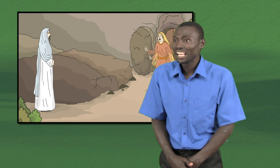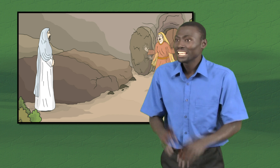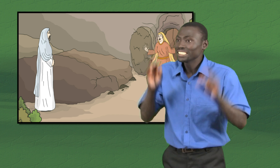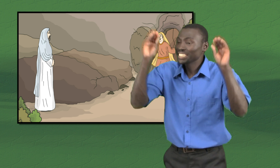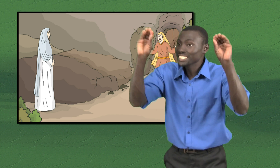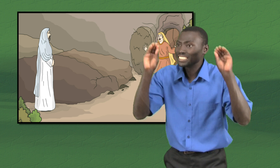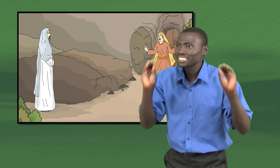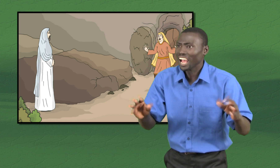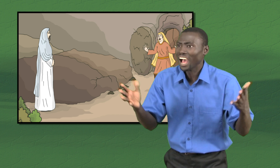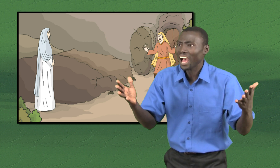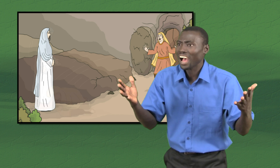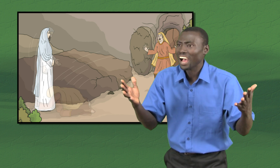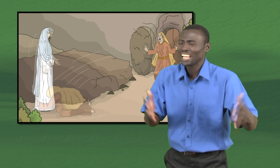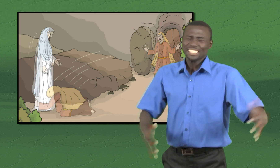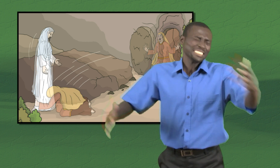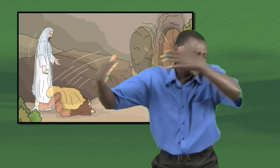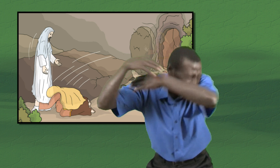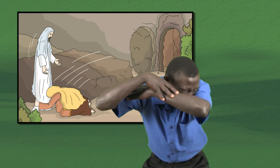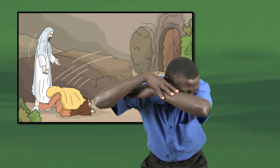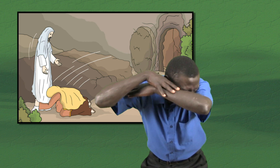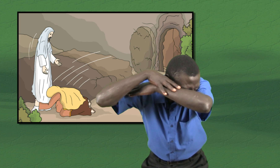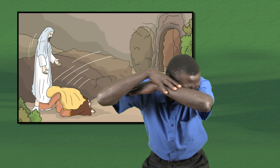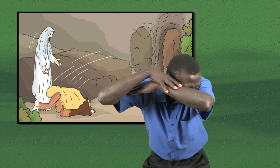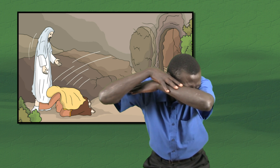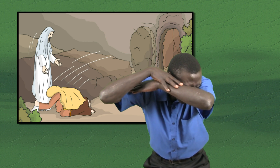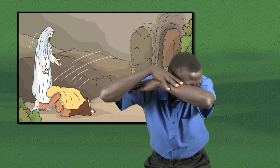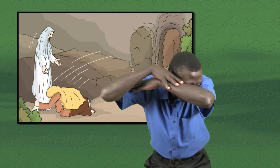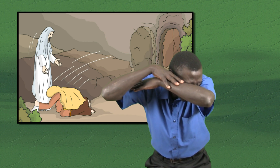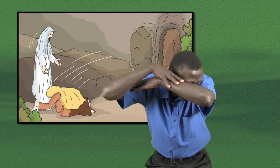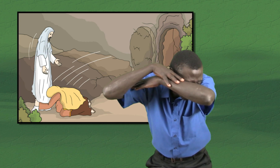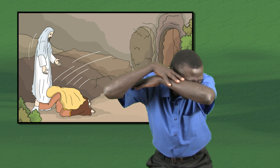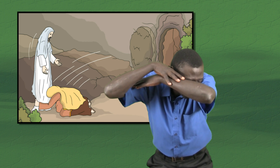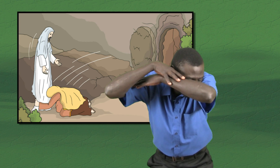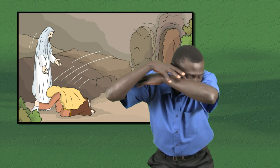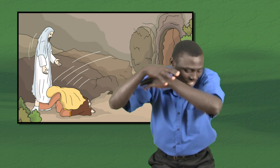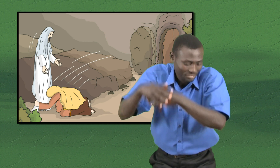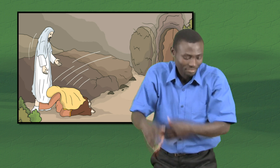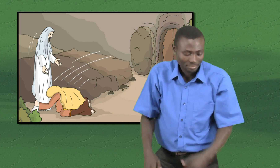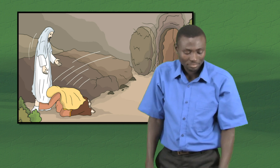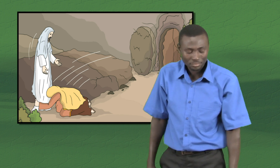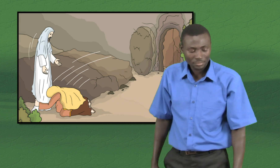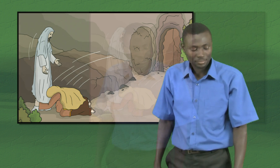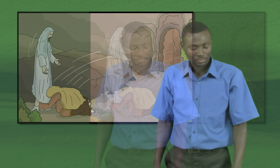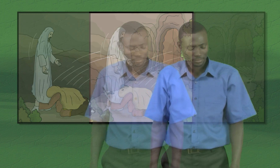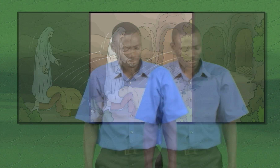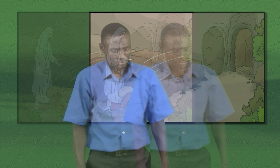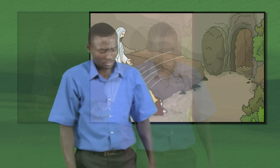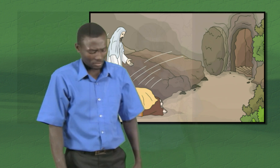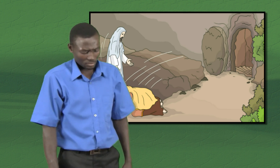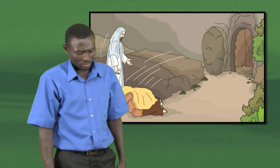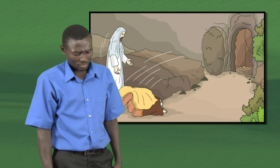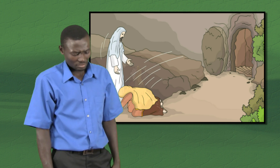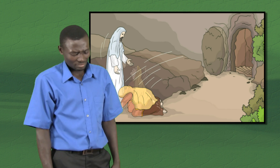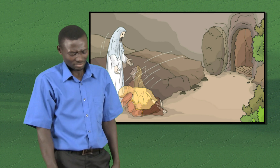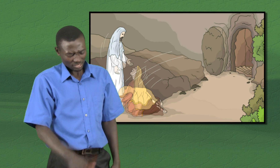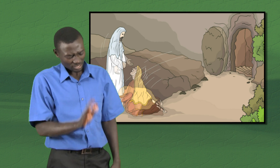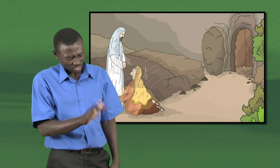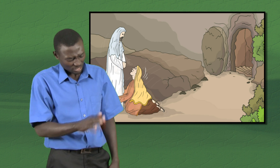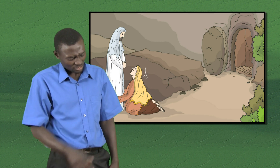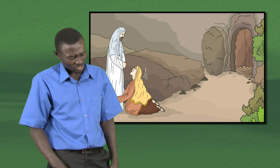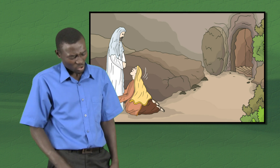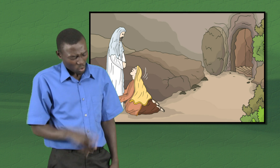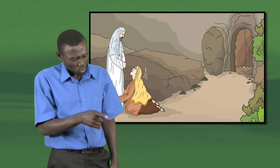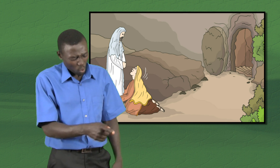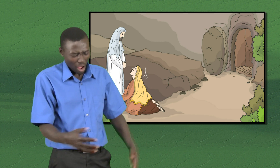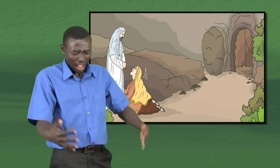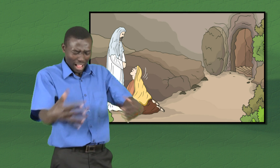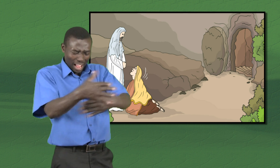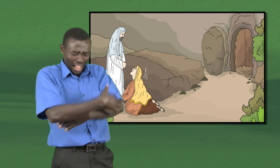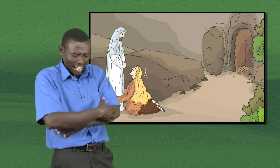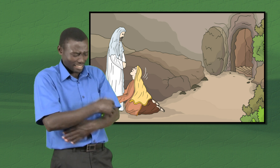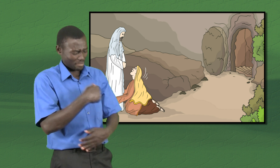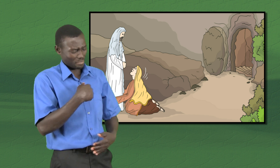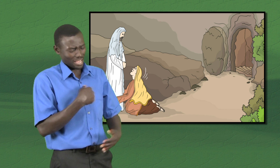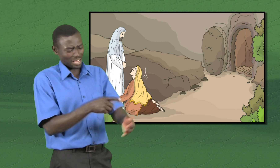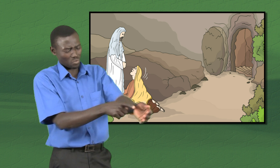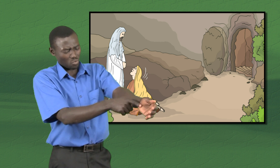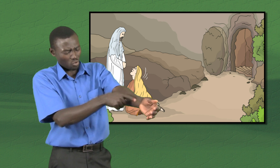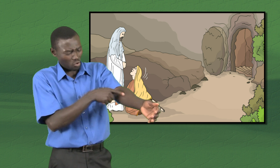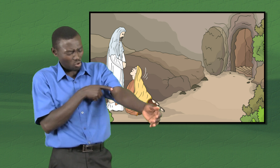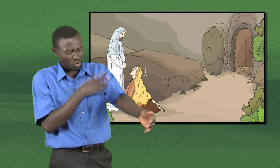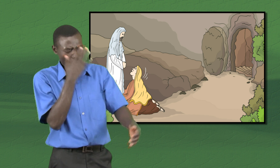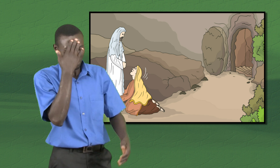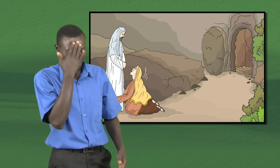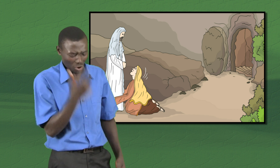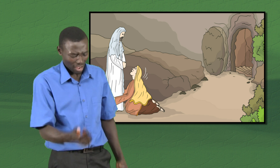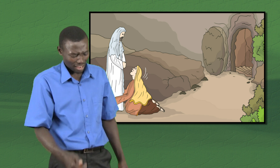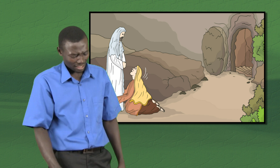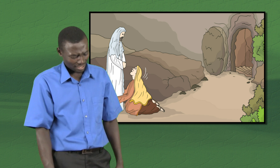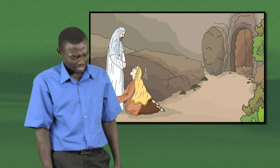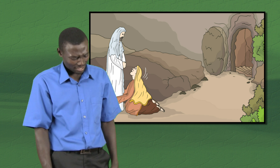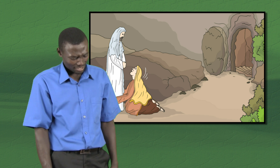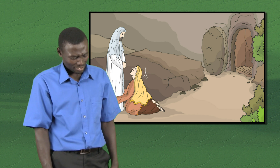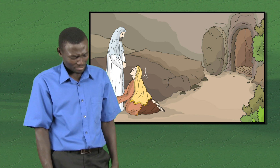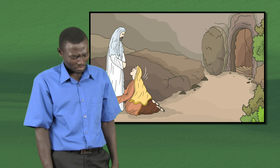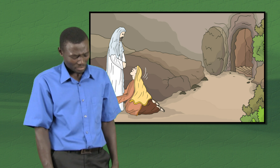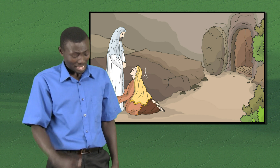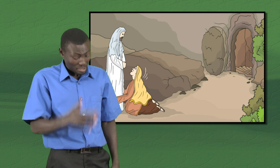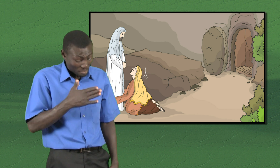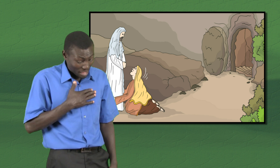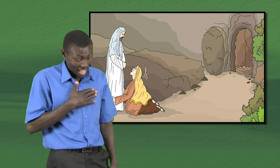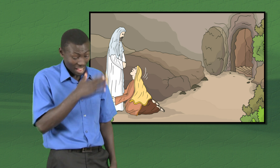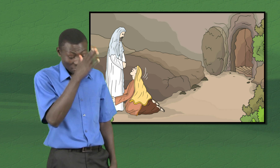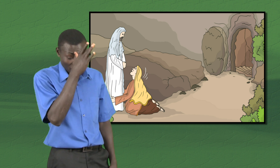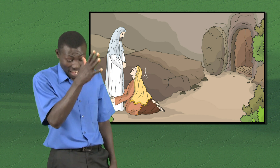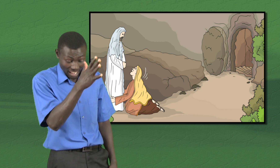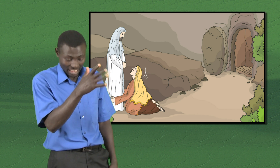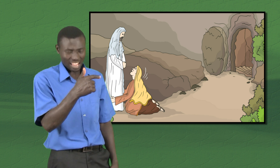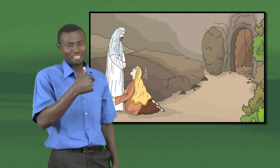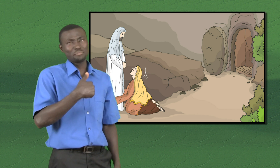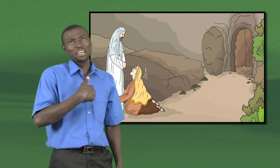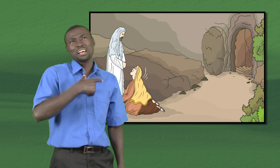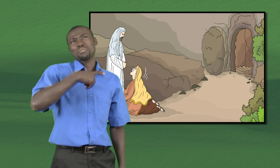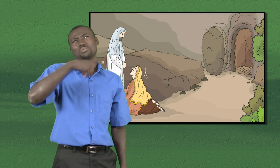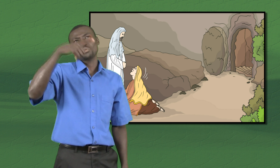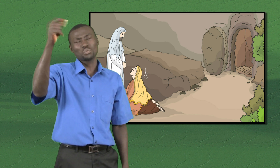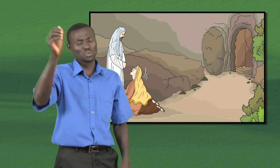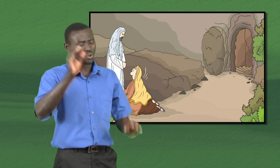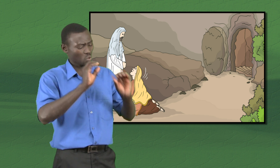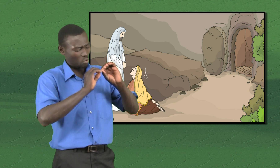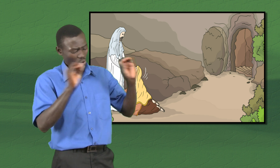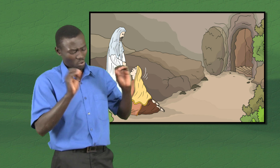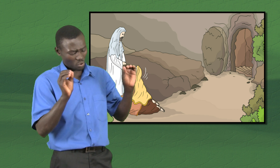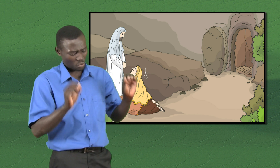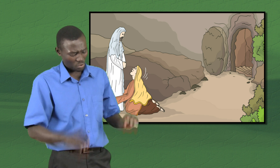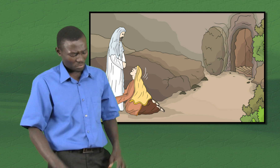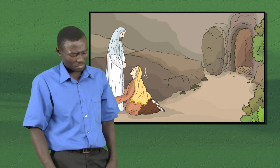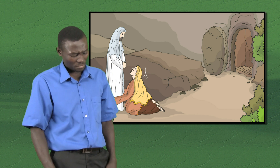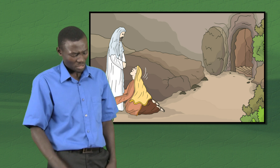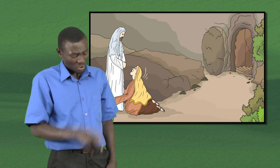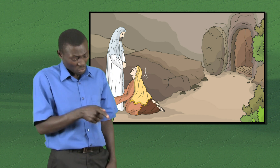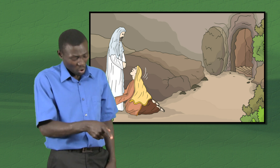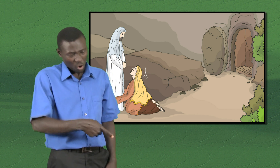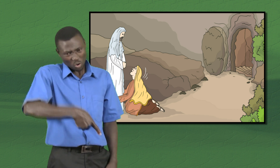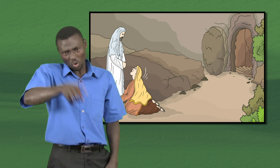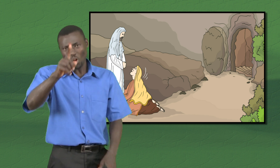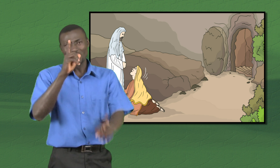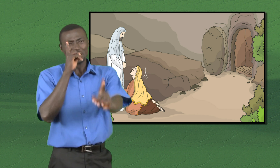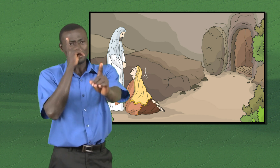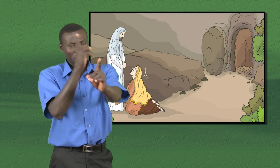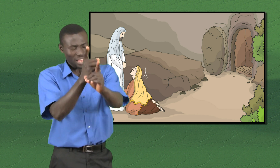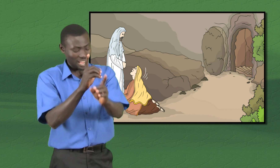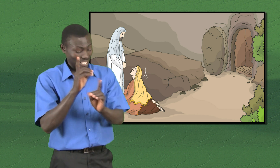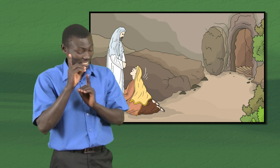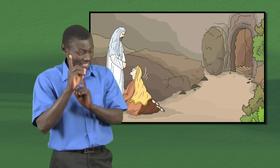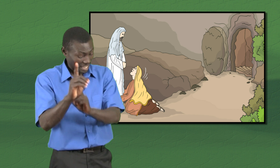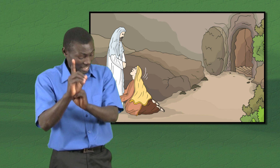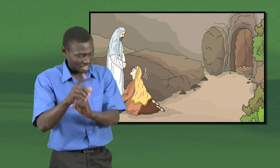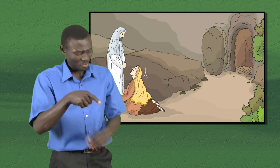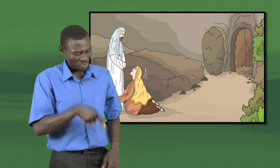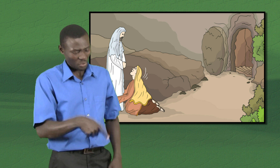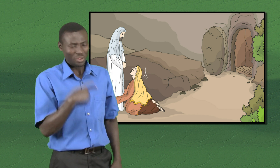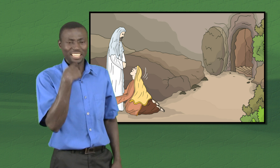She turned and said to Him in Hebrew, “Rabboni!” (which means “Teacher”).